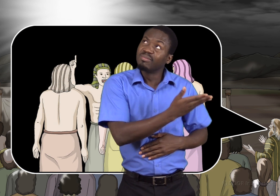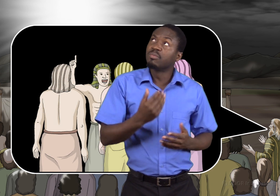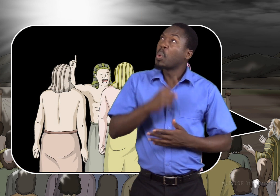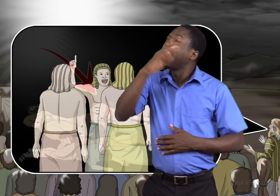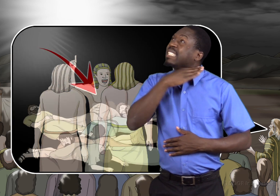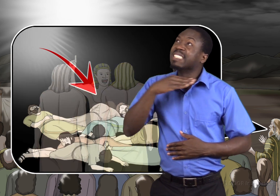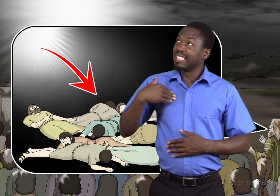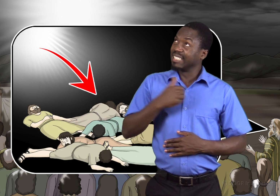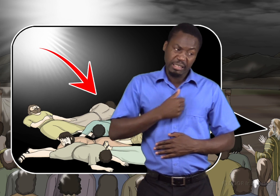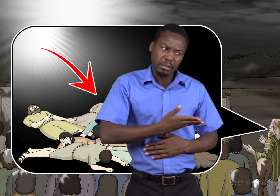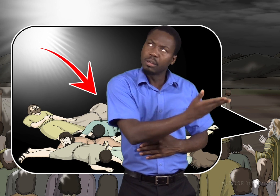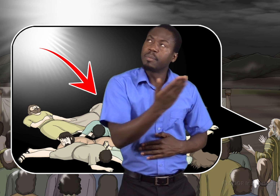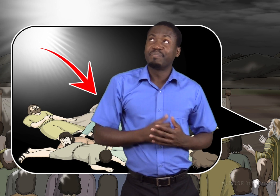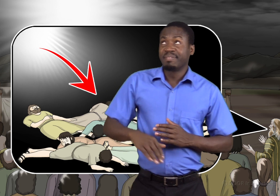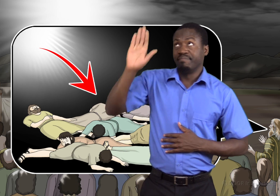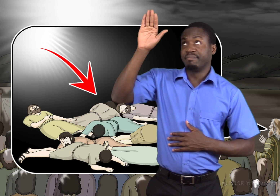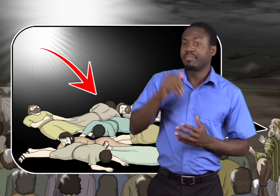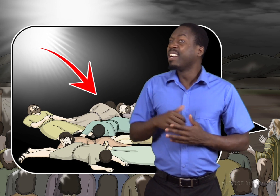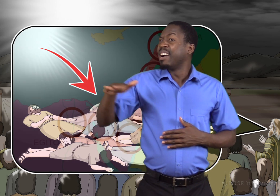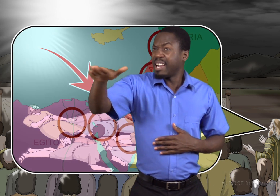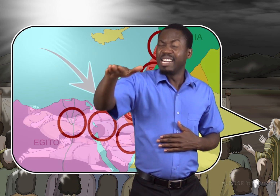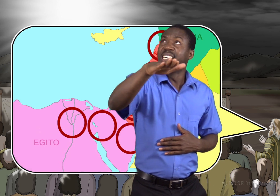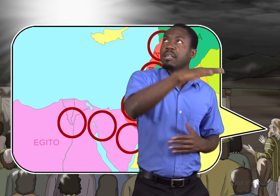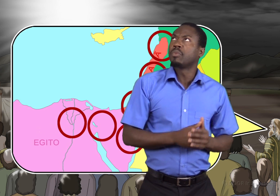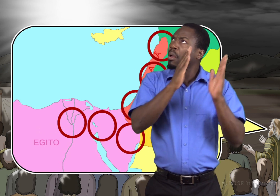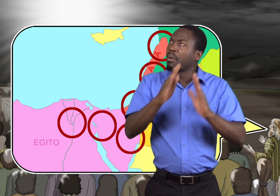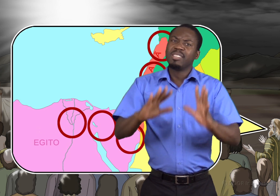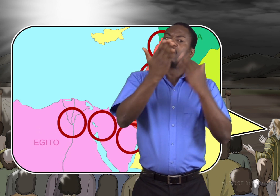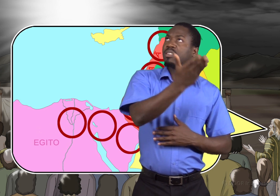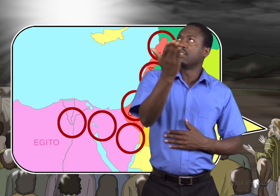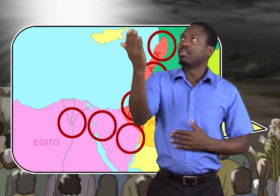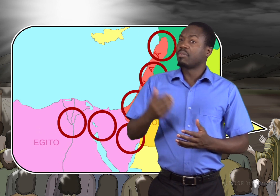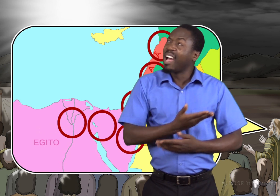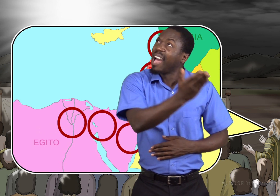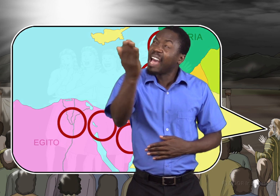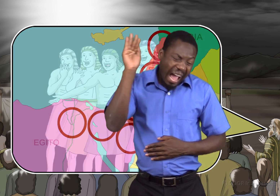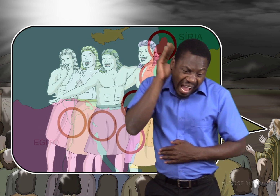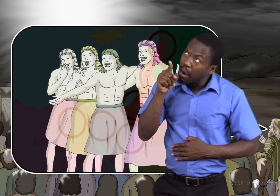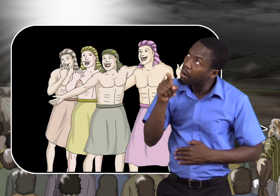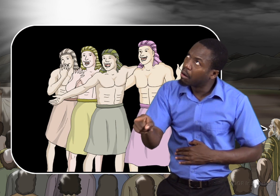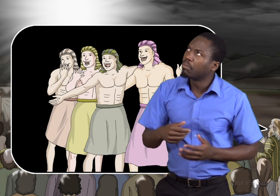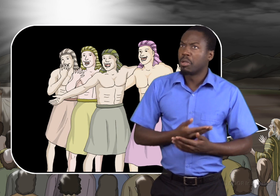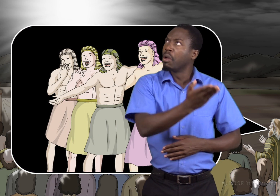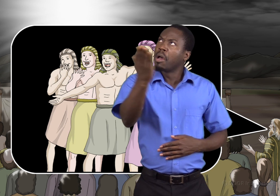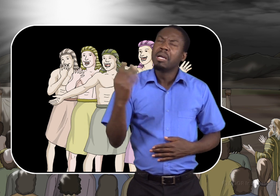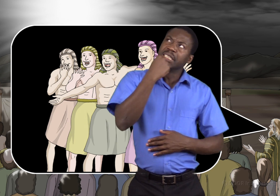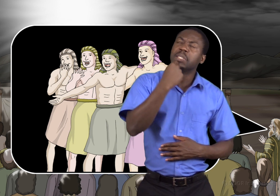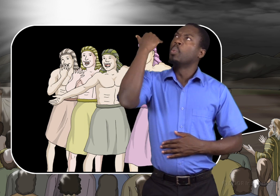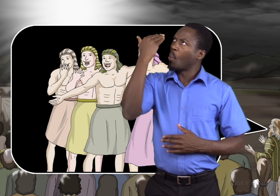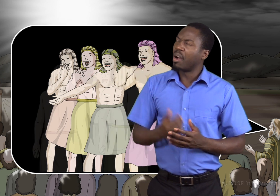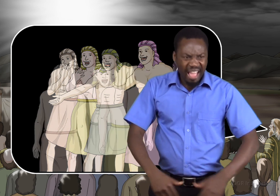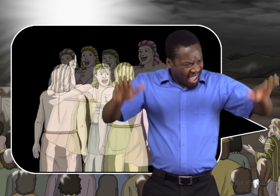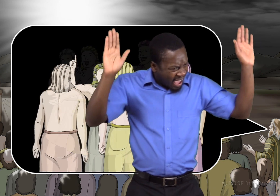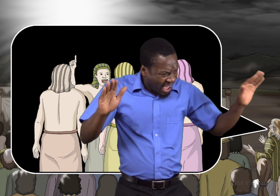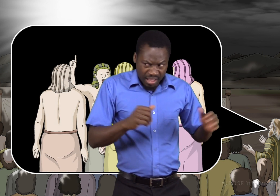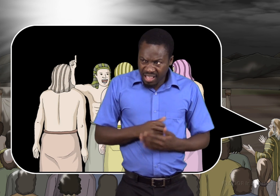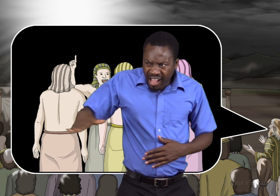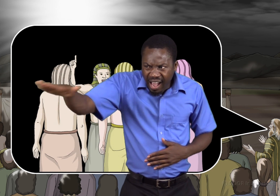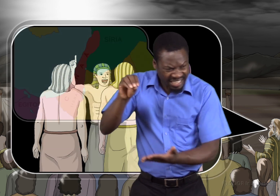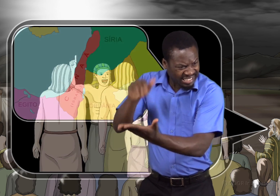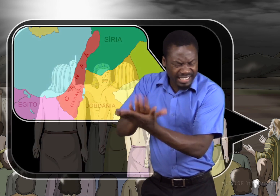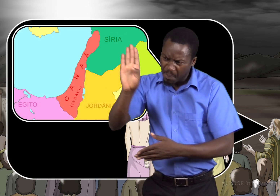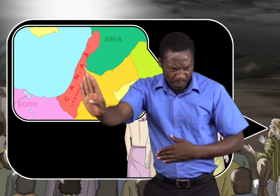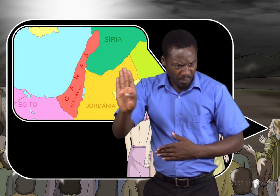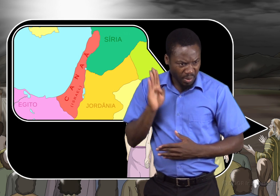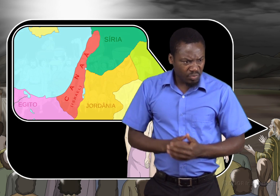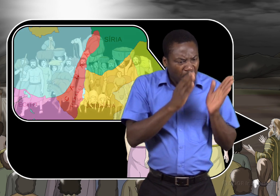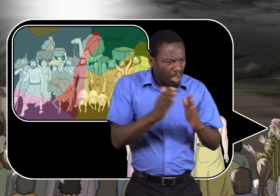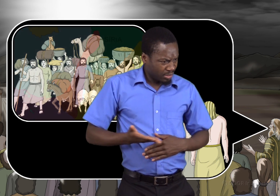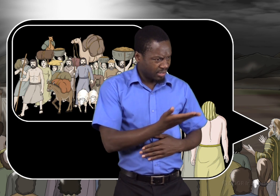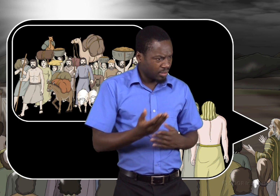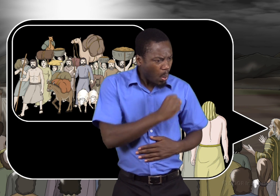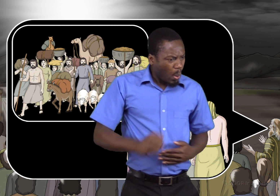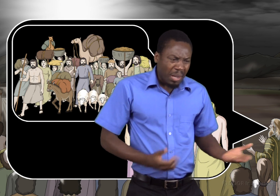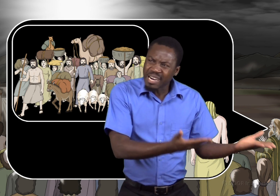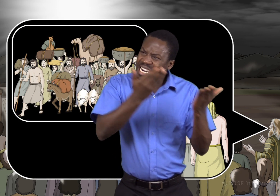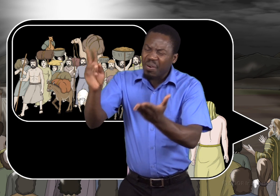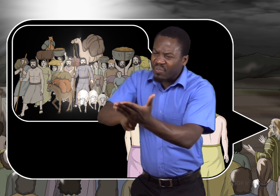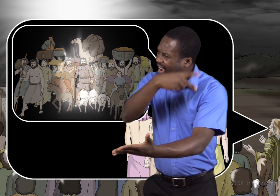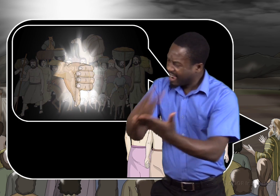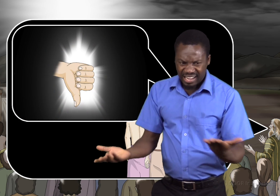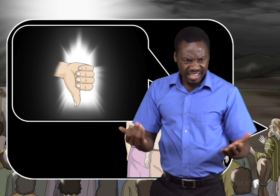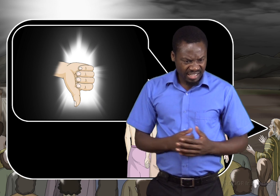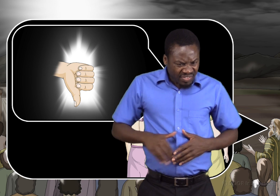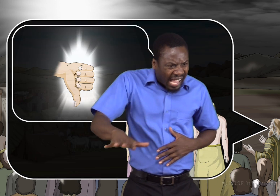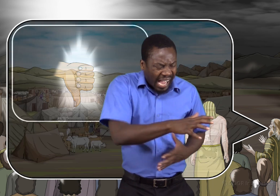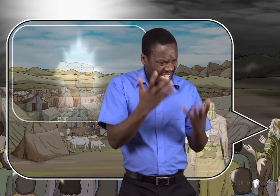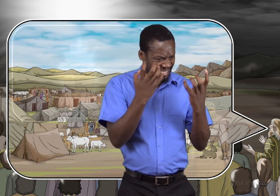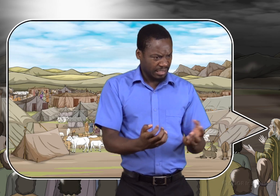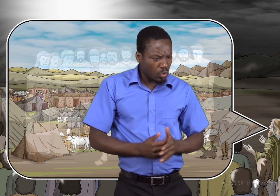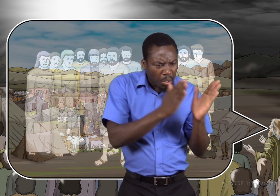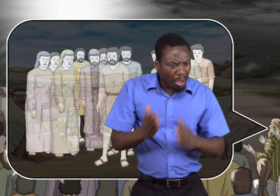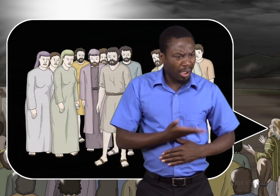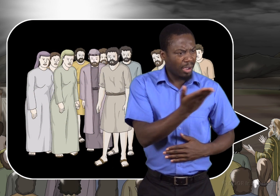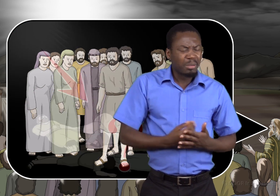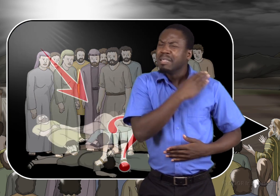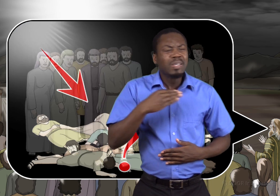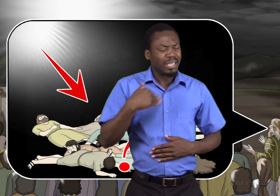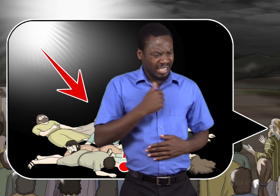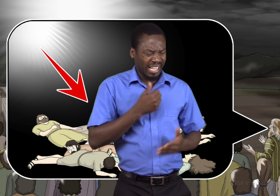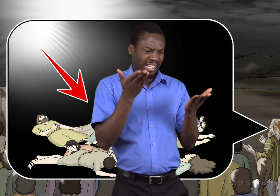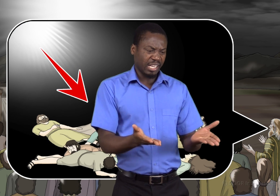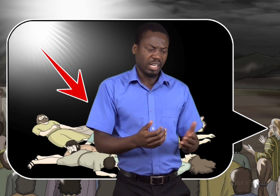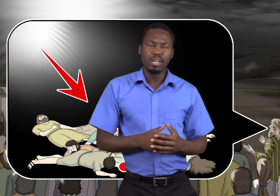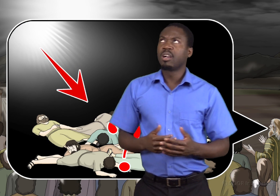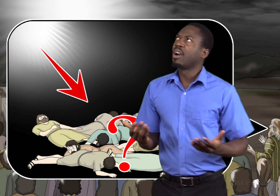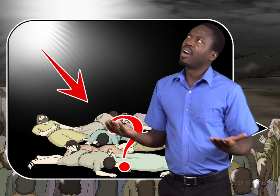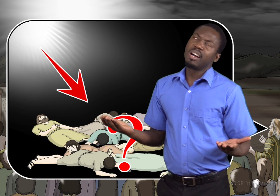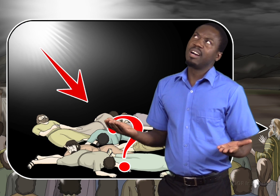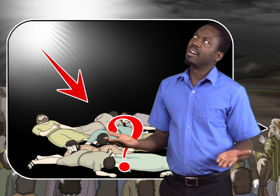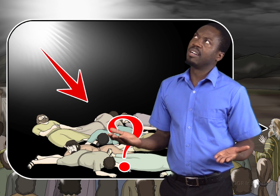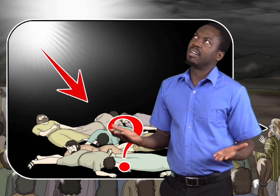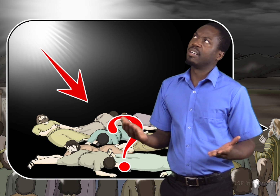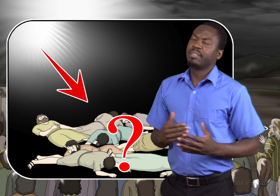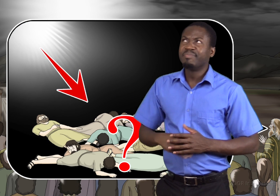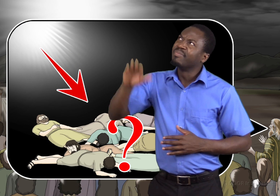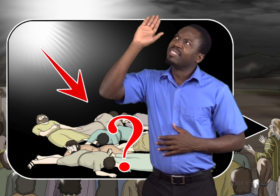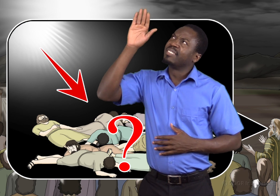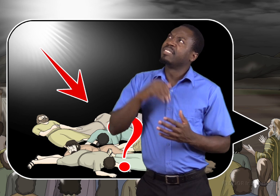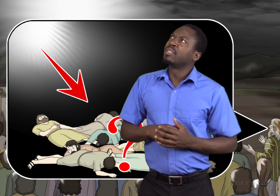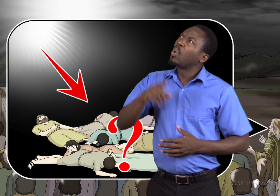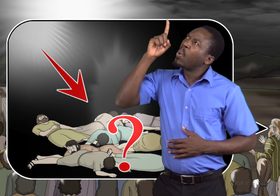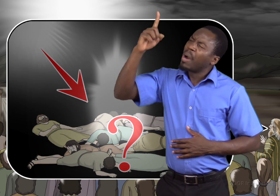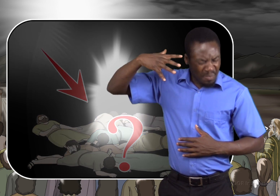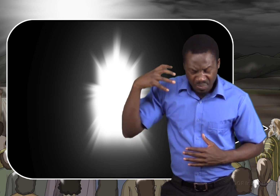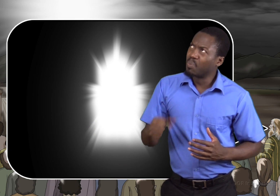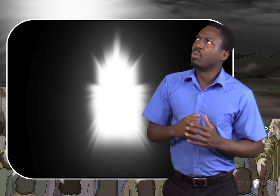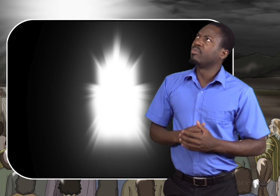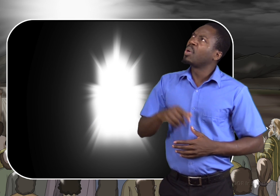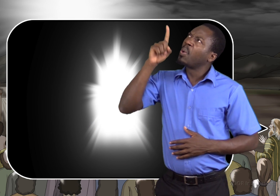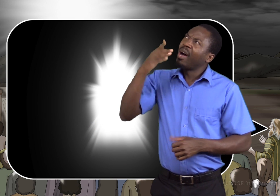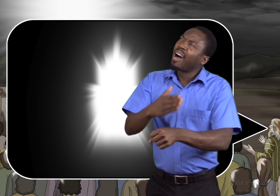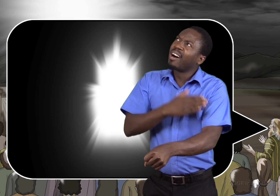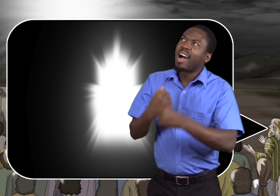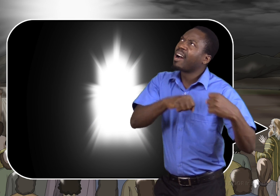If You kill this people as one man, the nations who have heard of Your fame will say, ‘Because the LORD was unable to bring this people into the land He swore to give them, He has slaughtered them in the wilderness.’